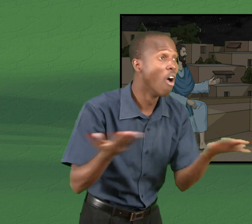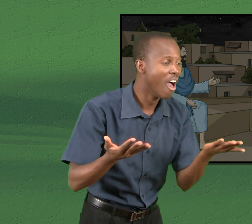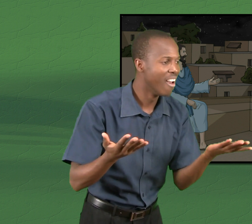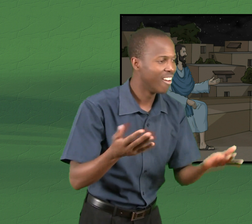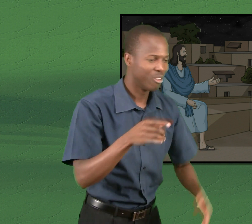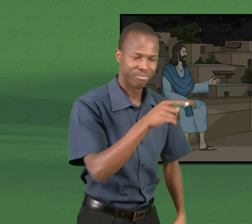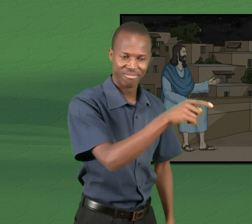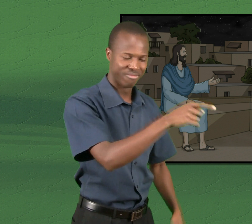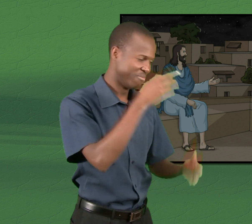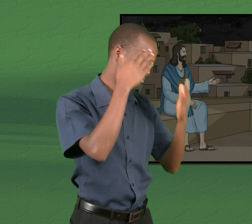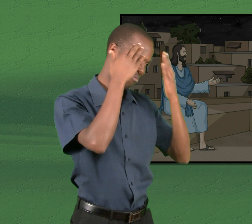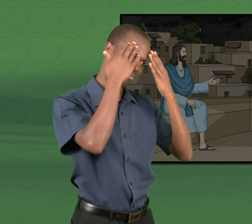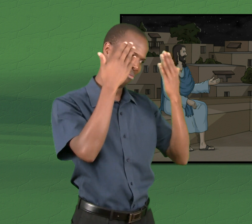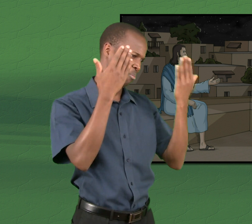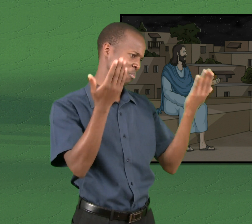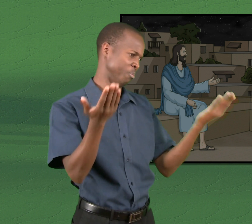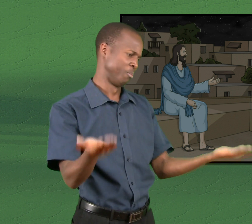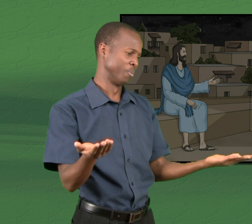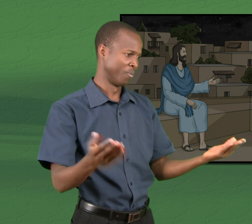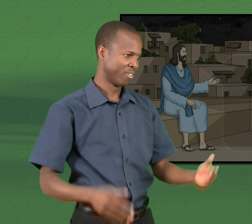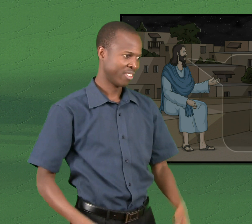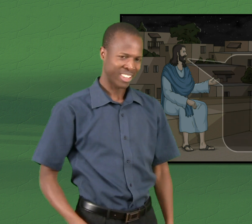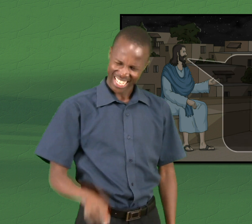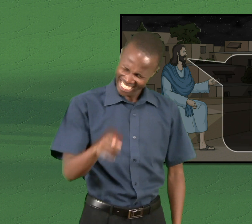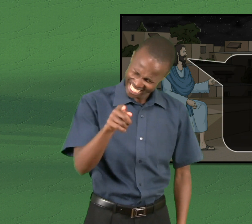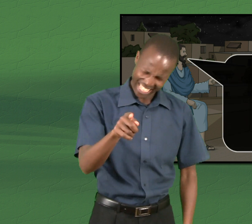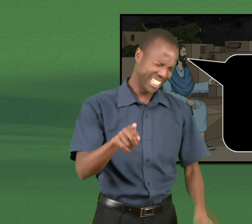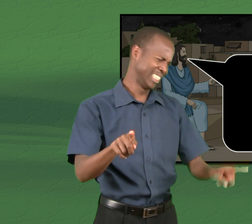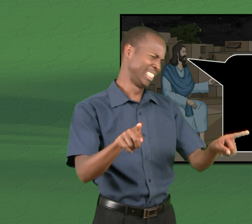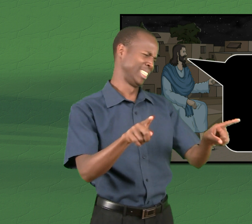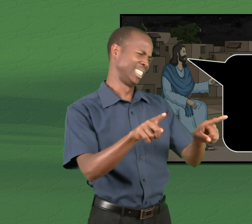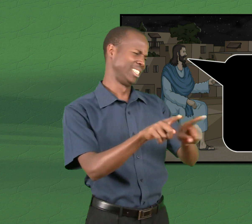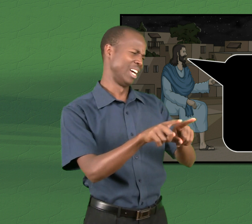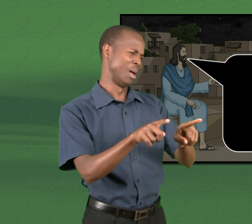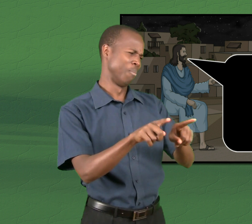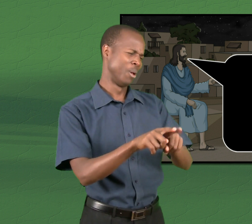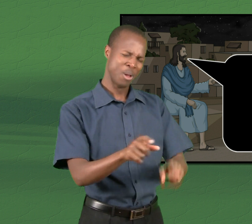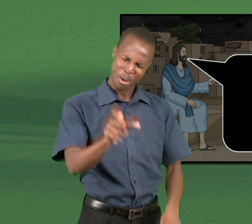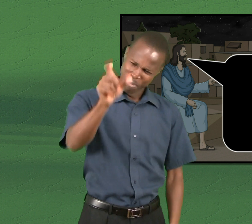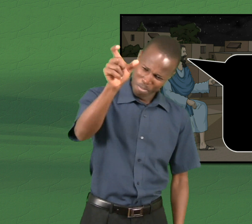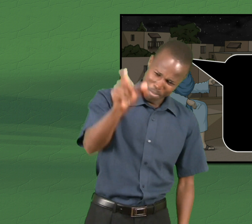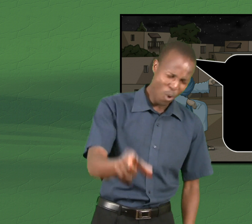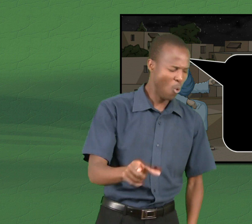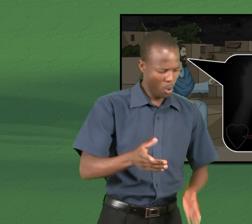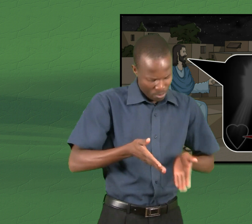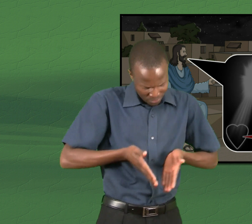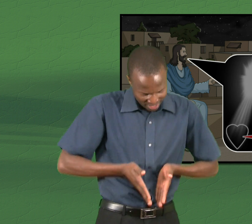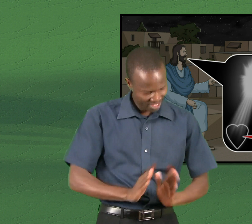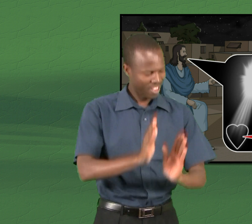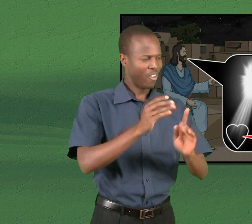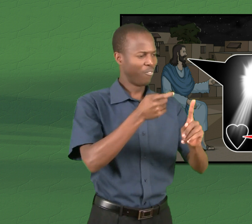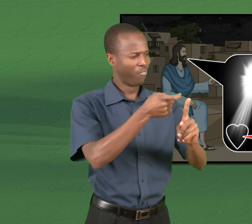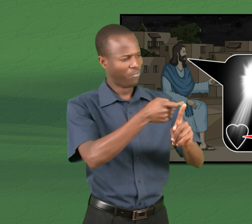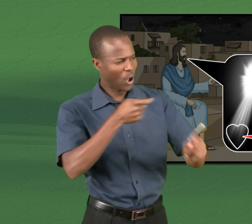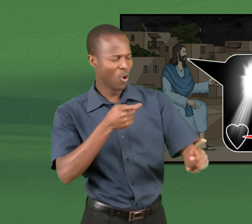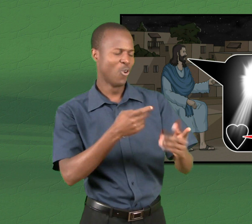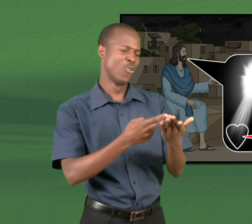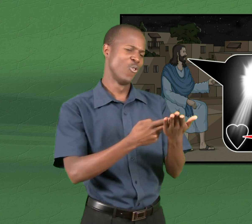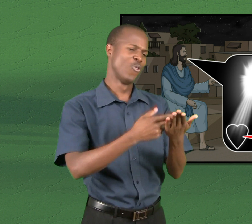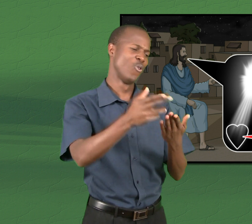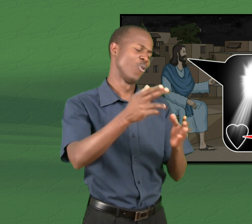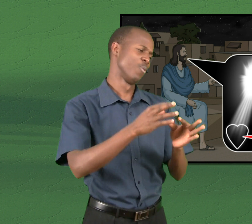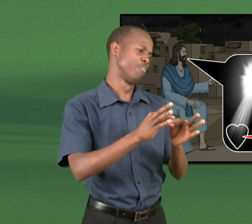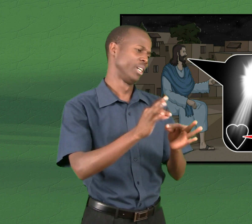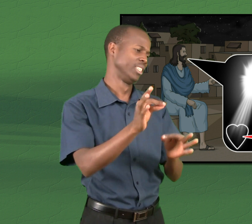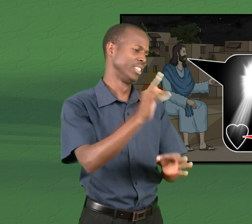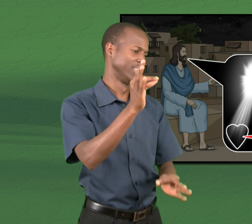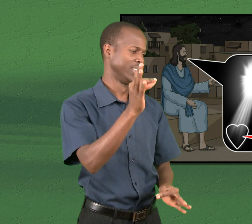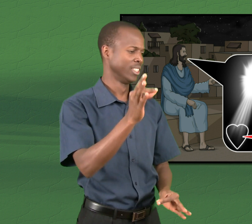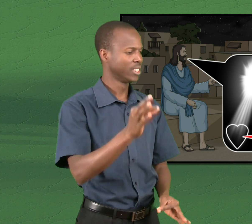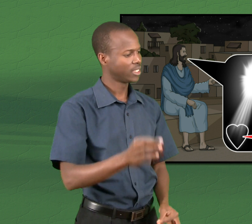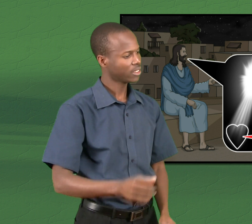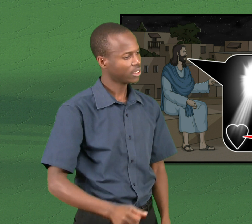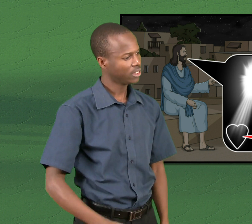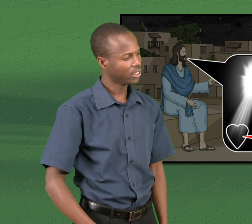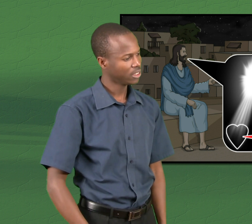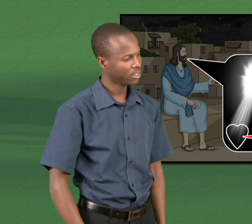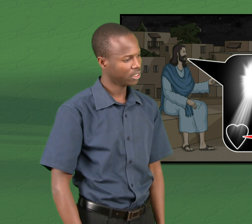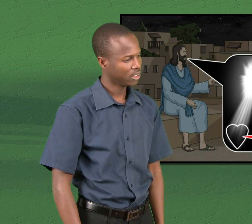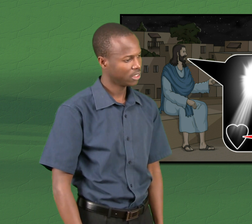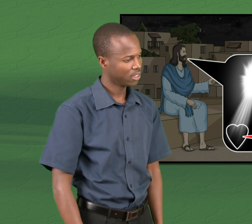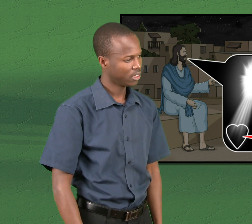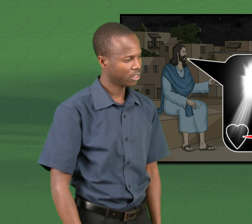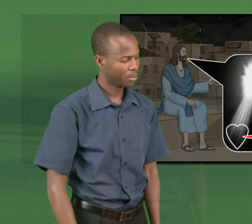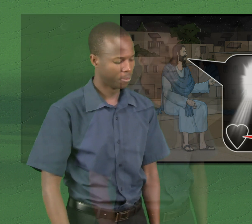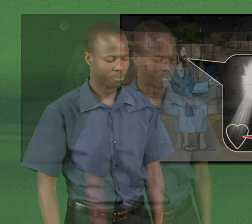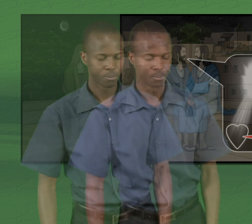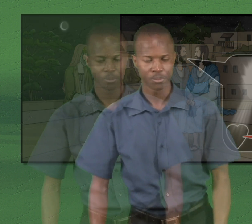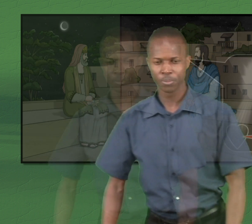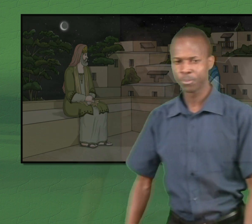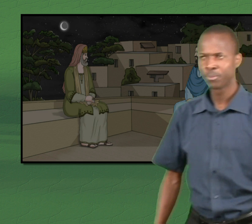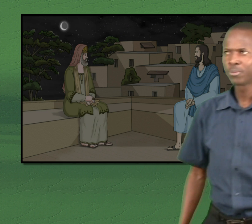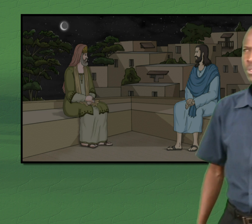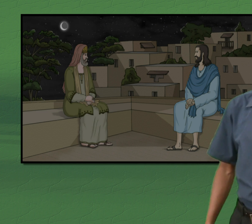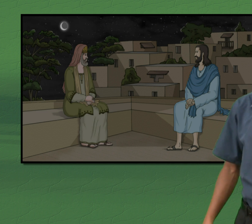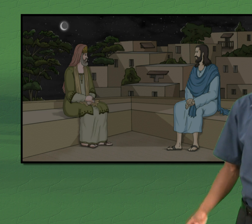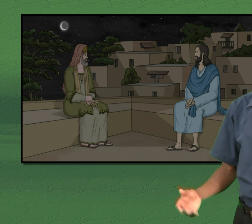So it is with everyone born of the Spirit.”